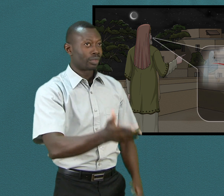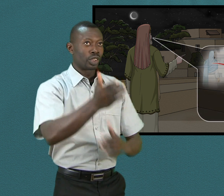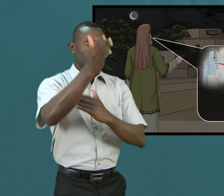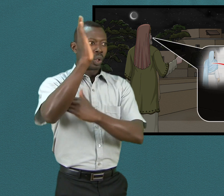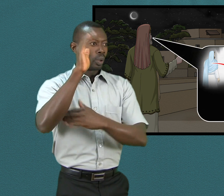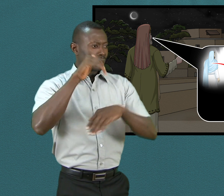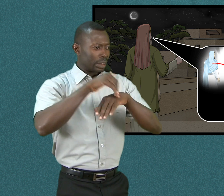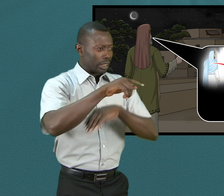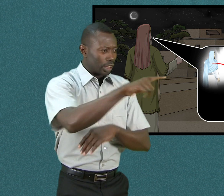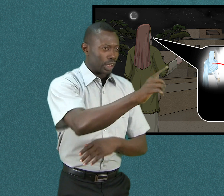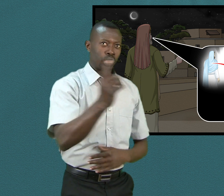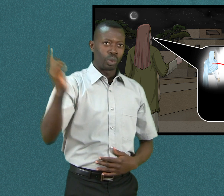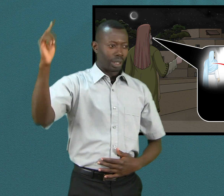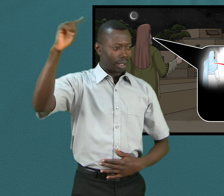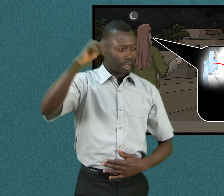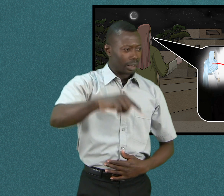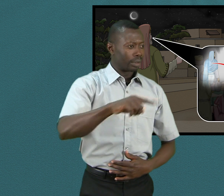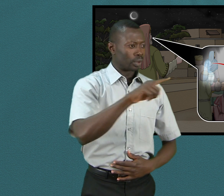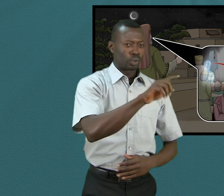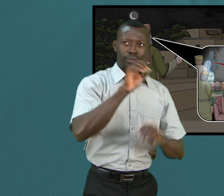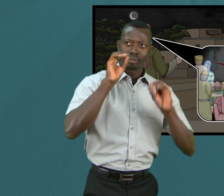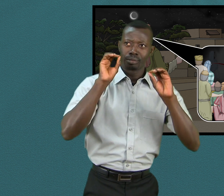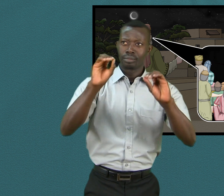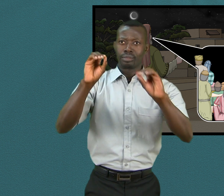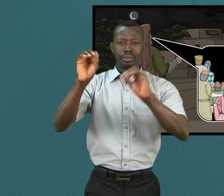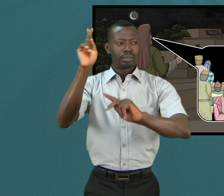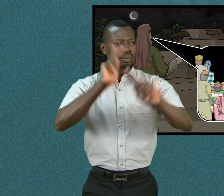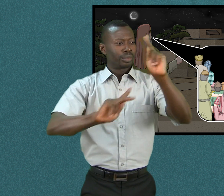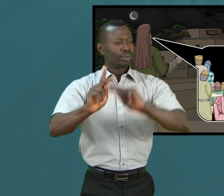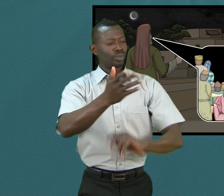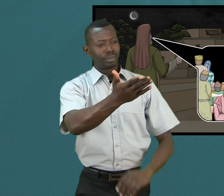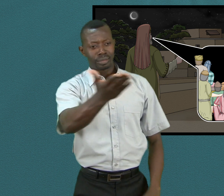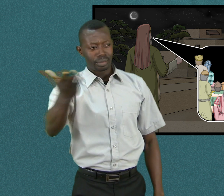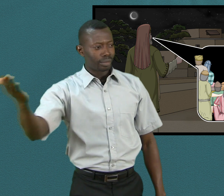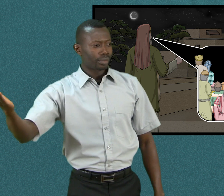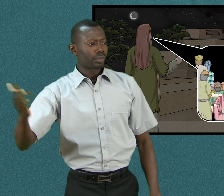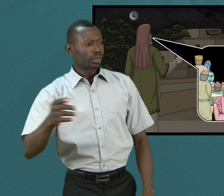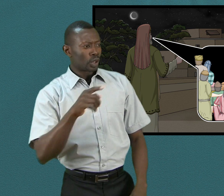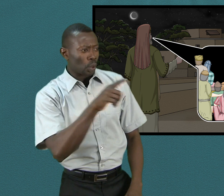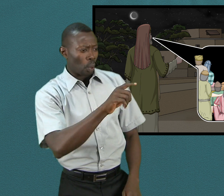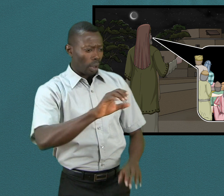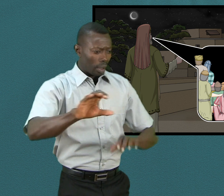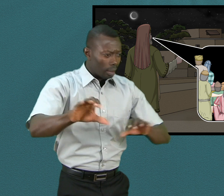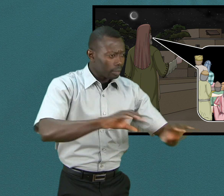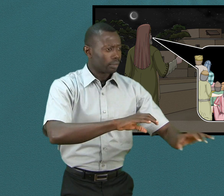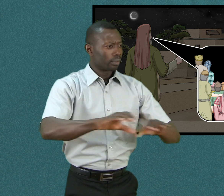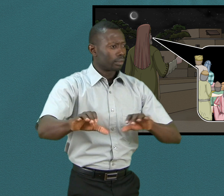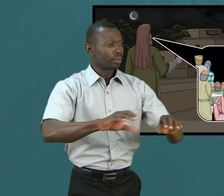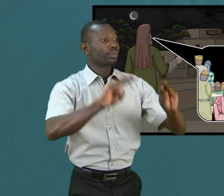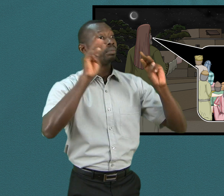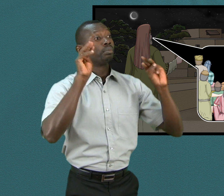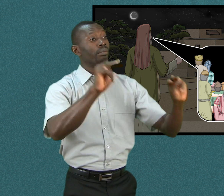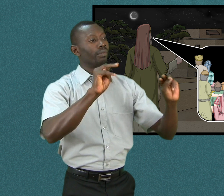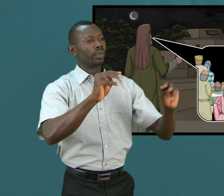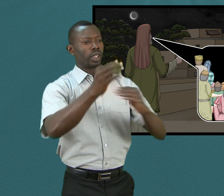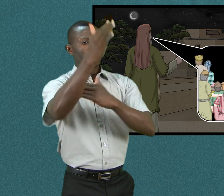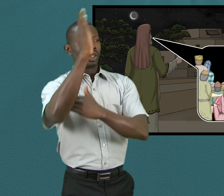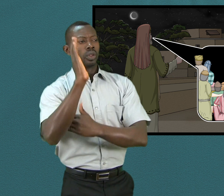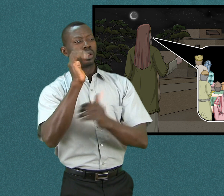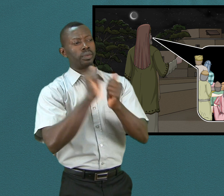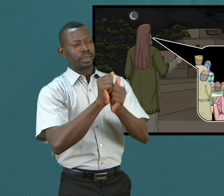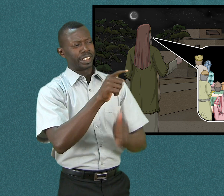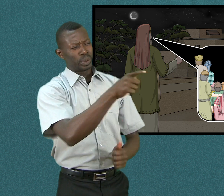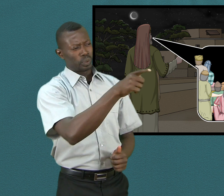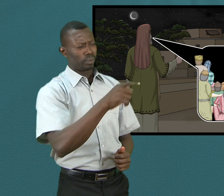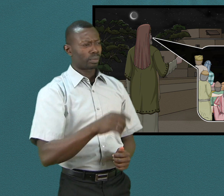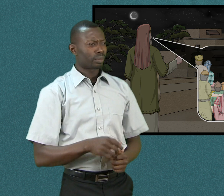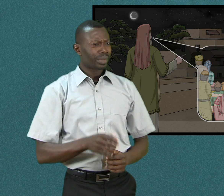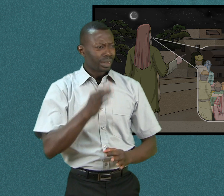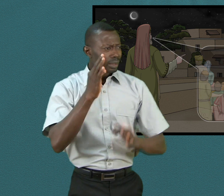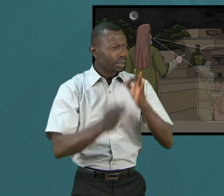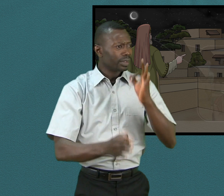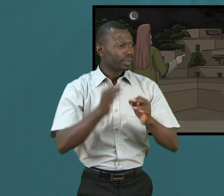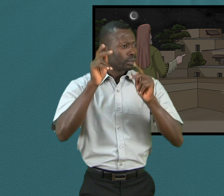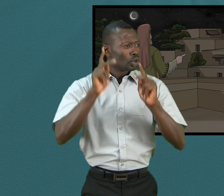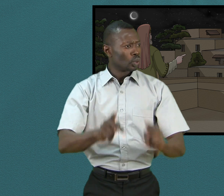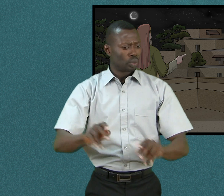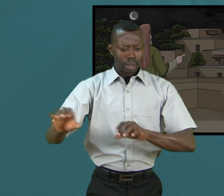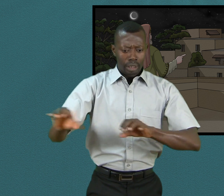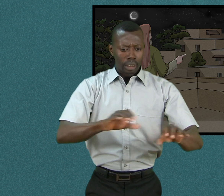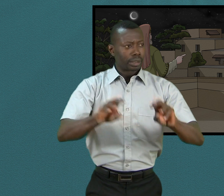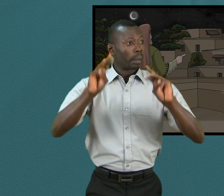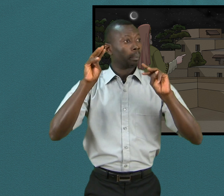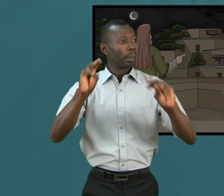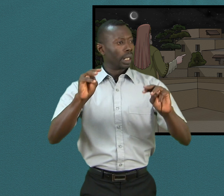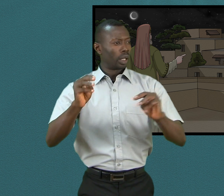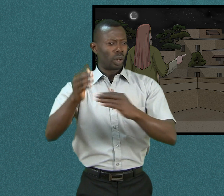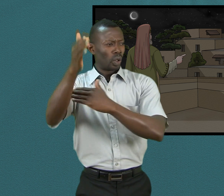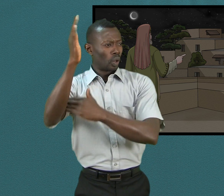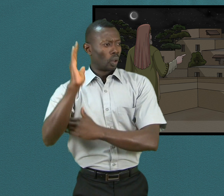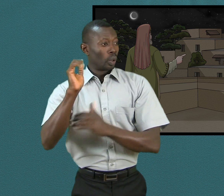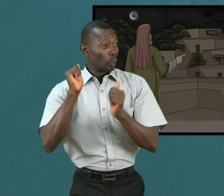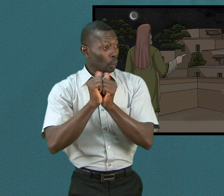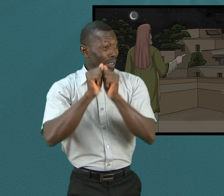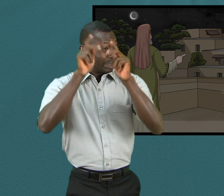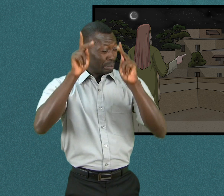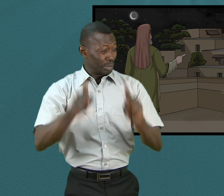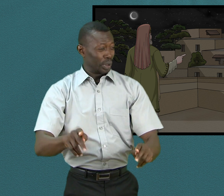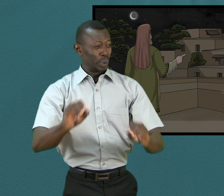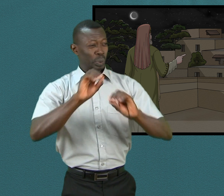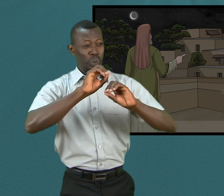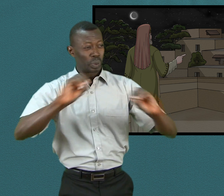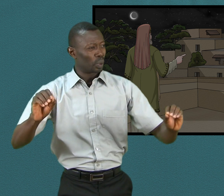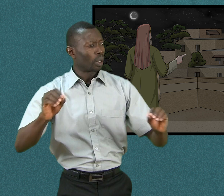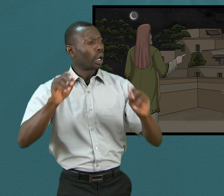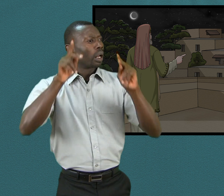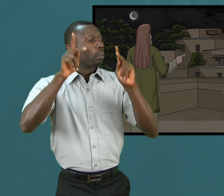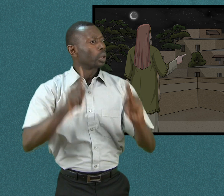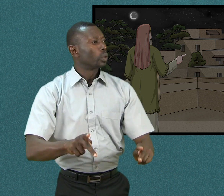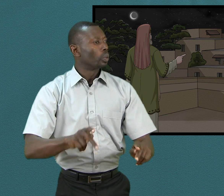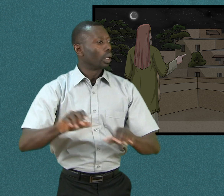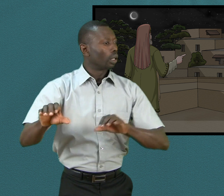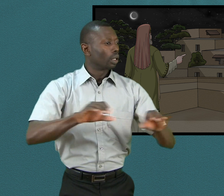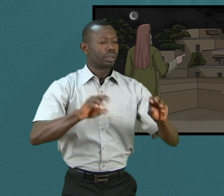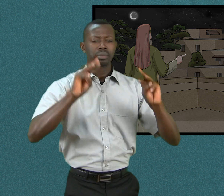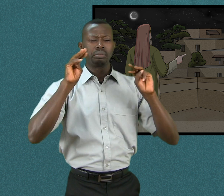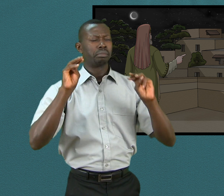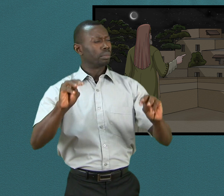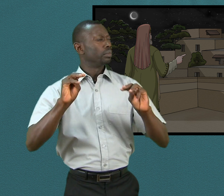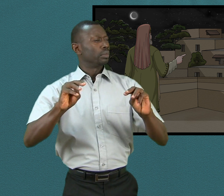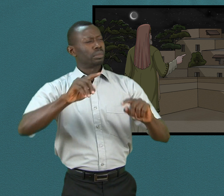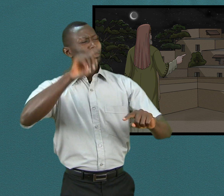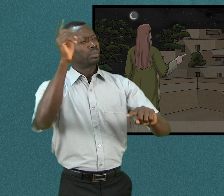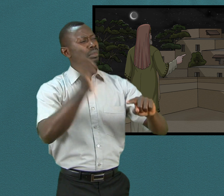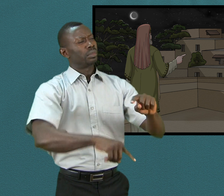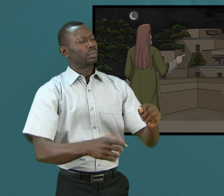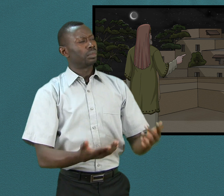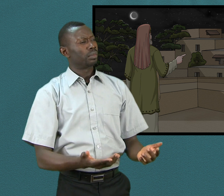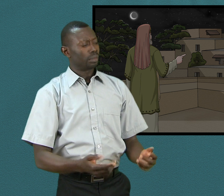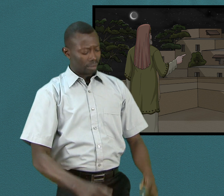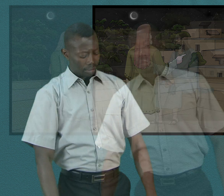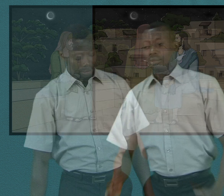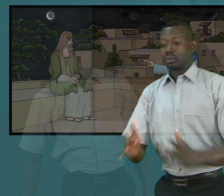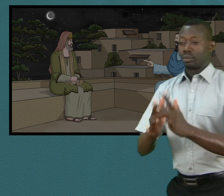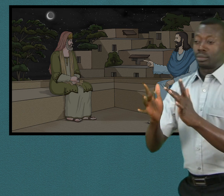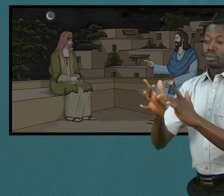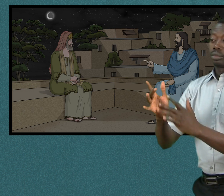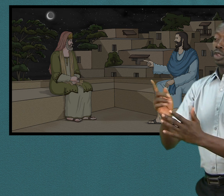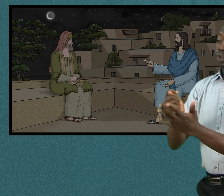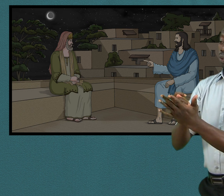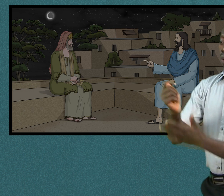For no one could perform the signs You are doing if God were not with him.”